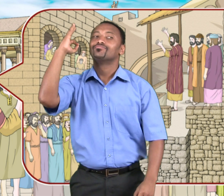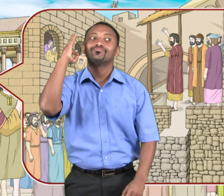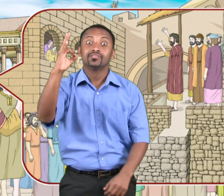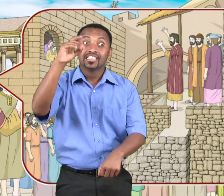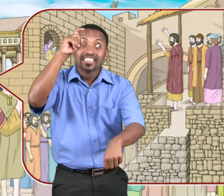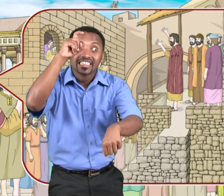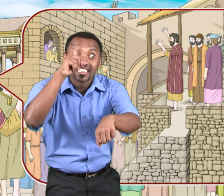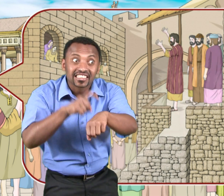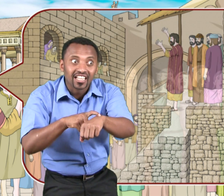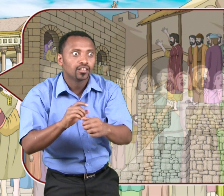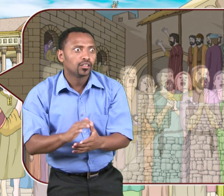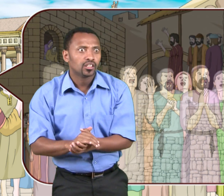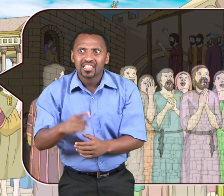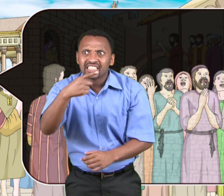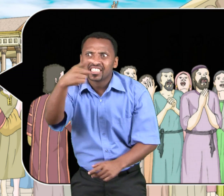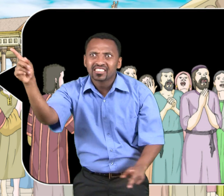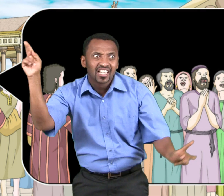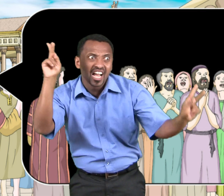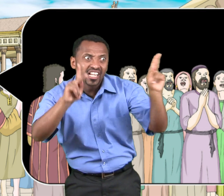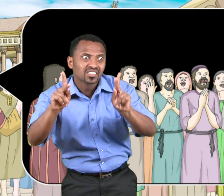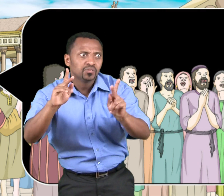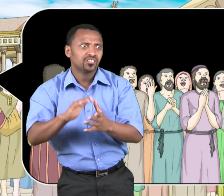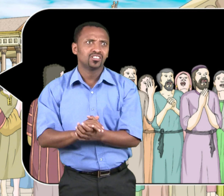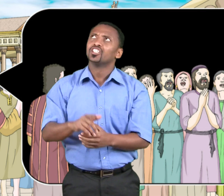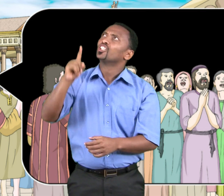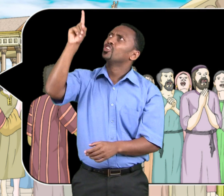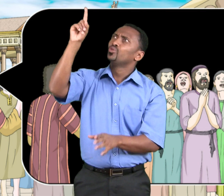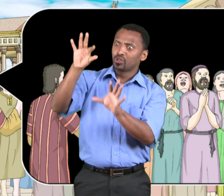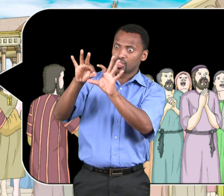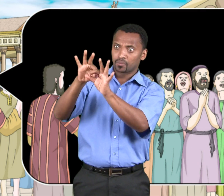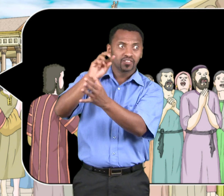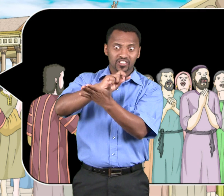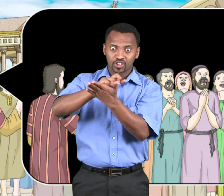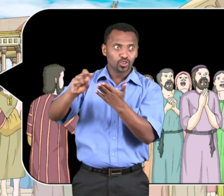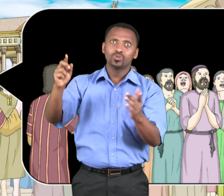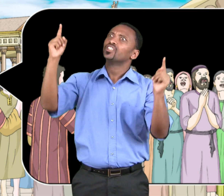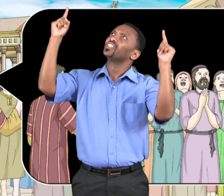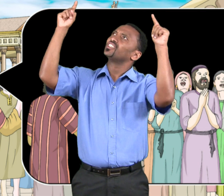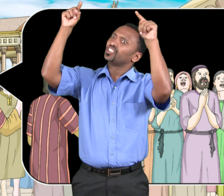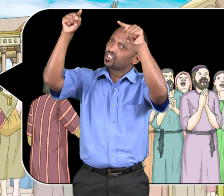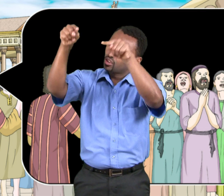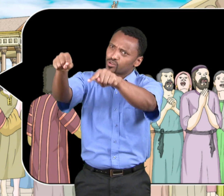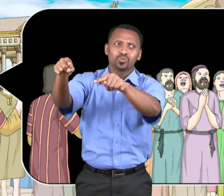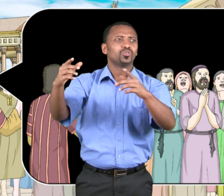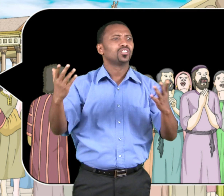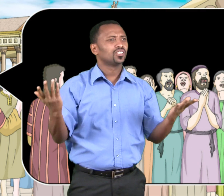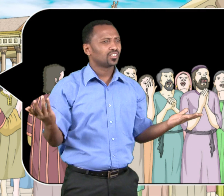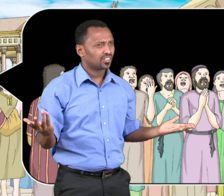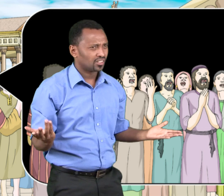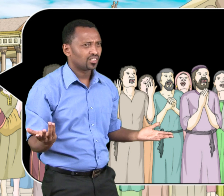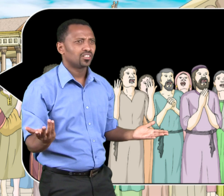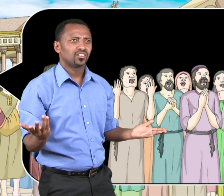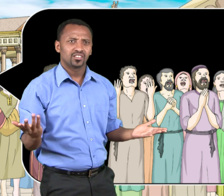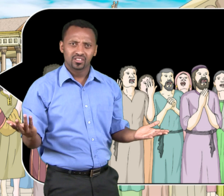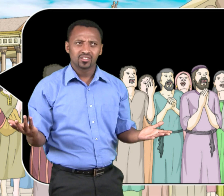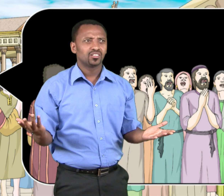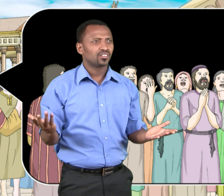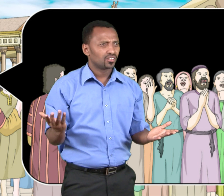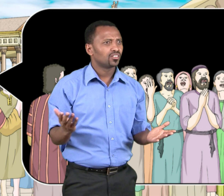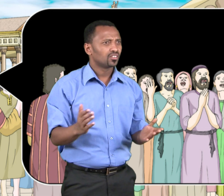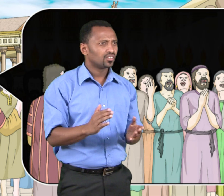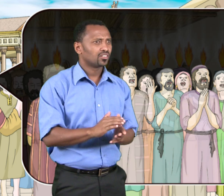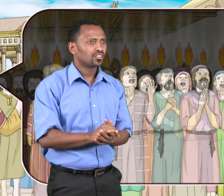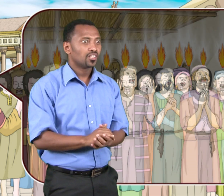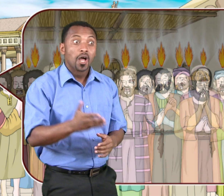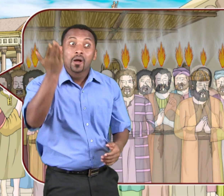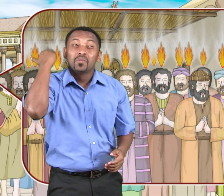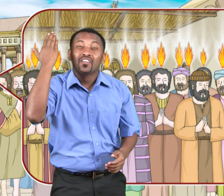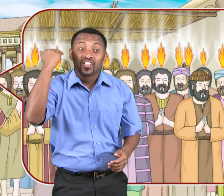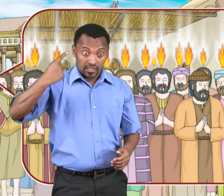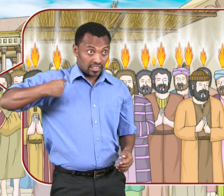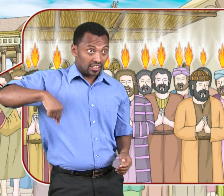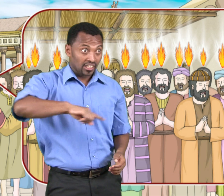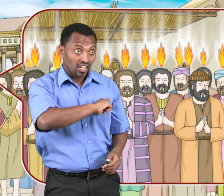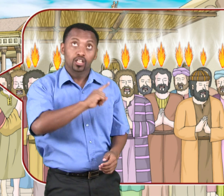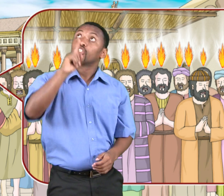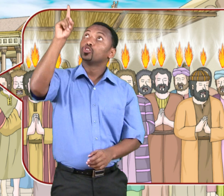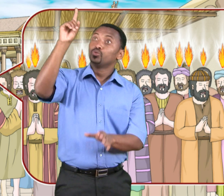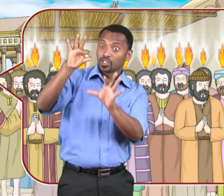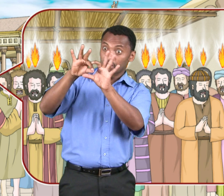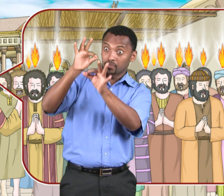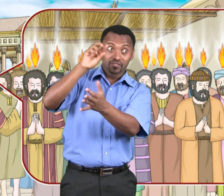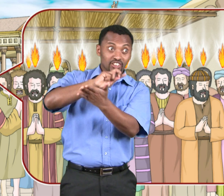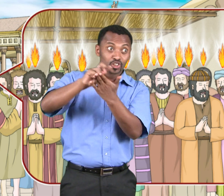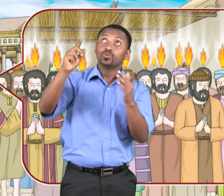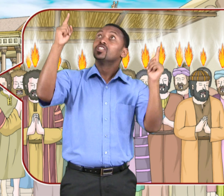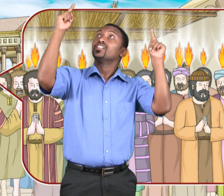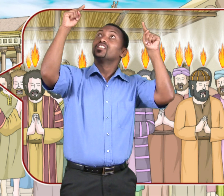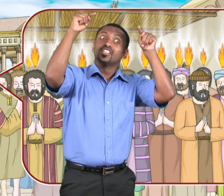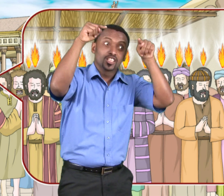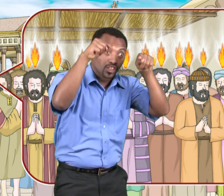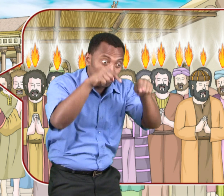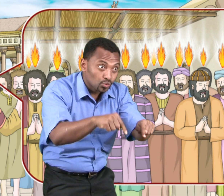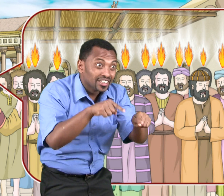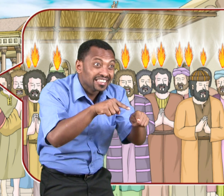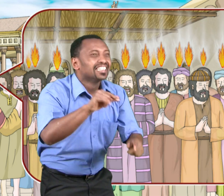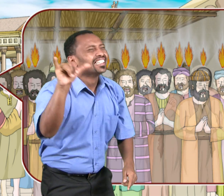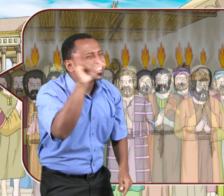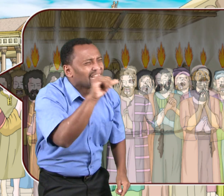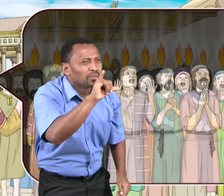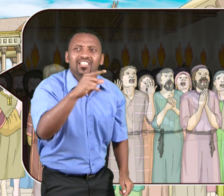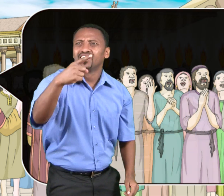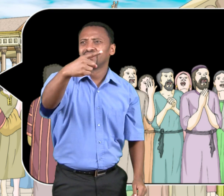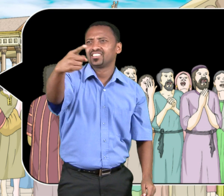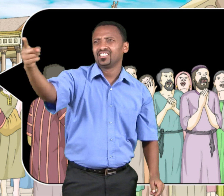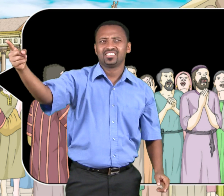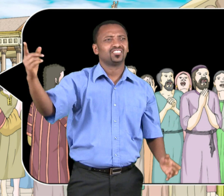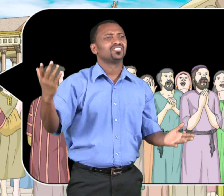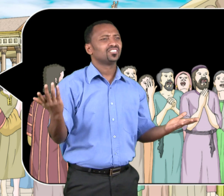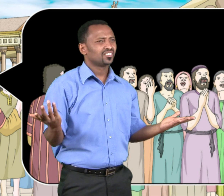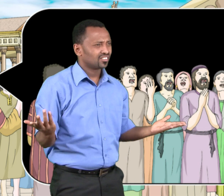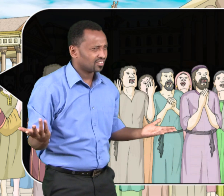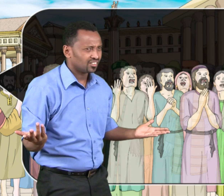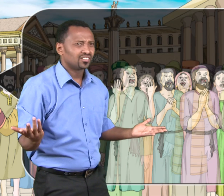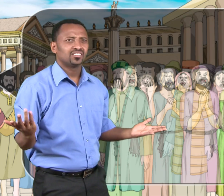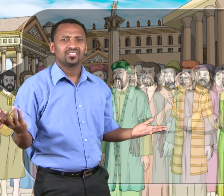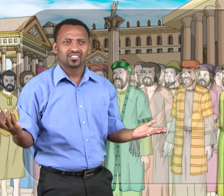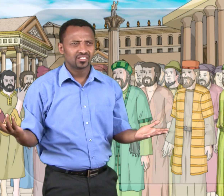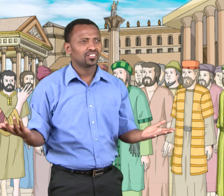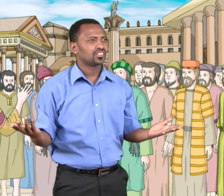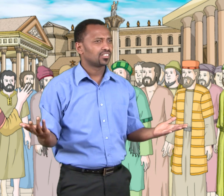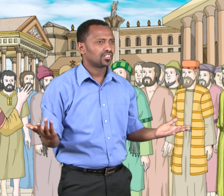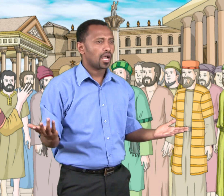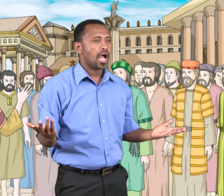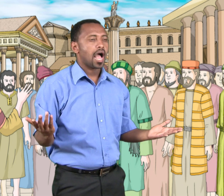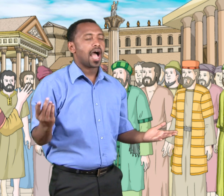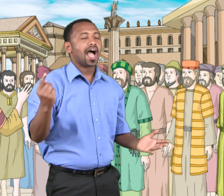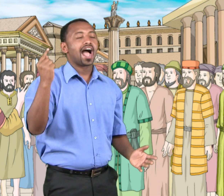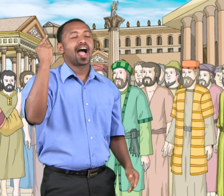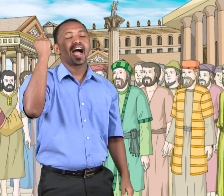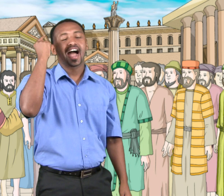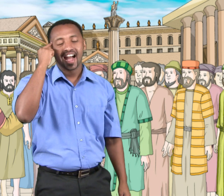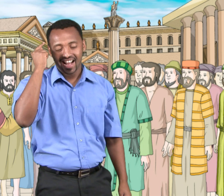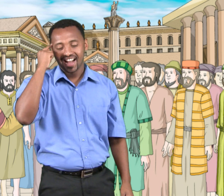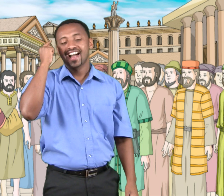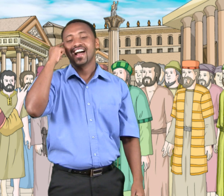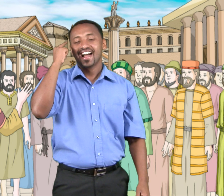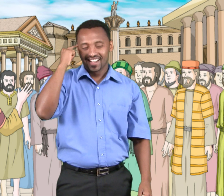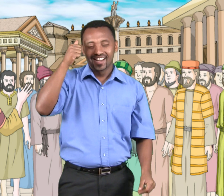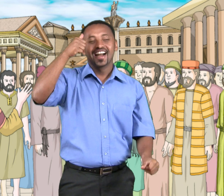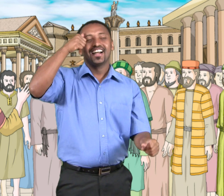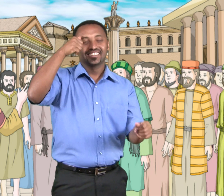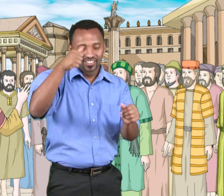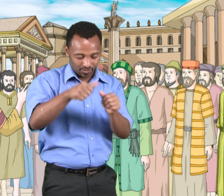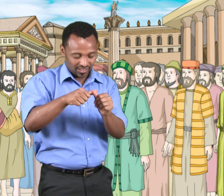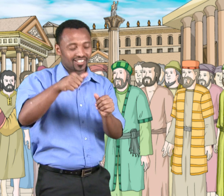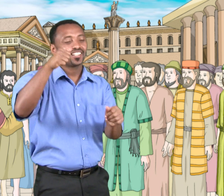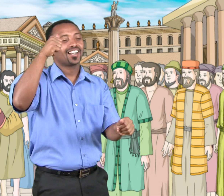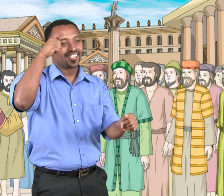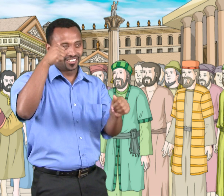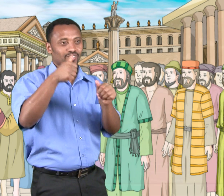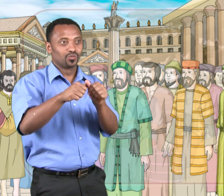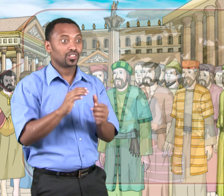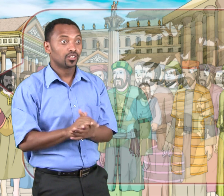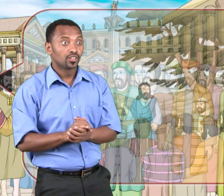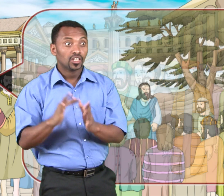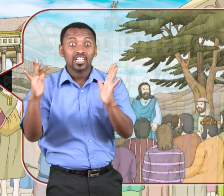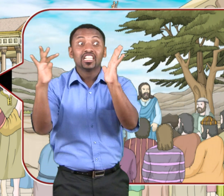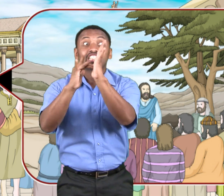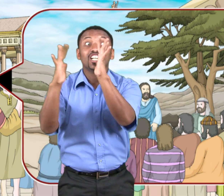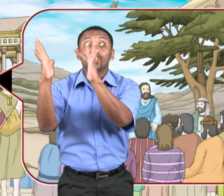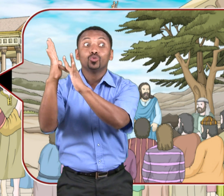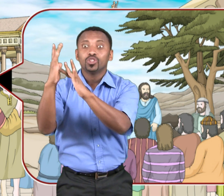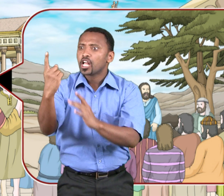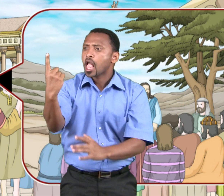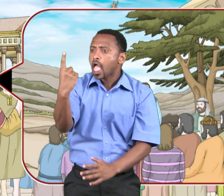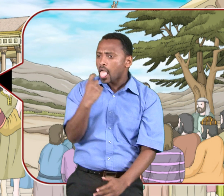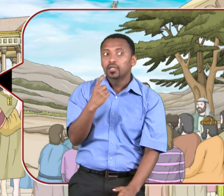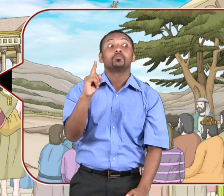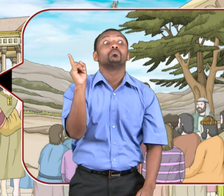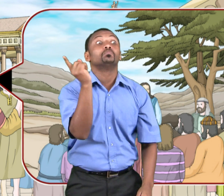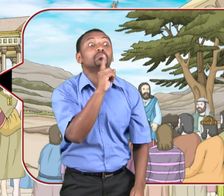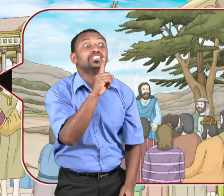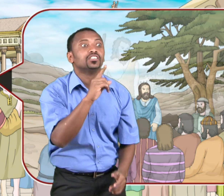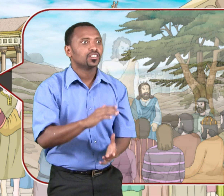As I began to speak, the Holy Spirit fell upon them, just as He had fallen upon us at the beginning.